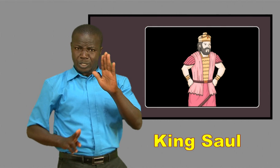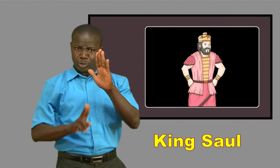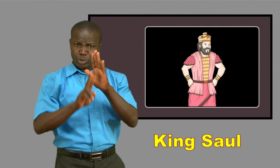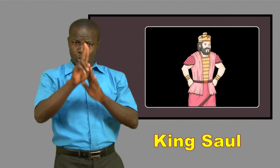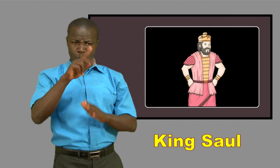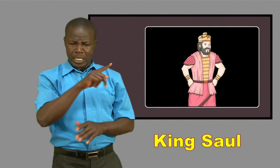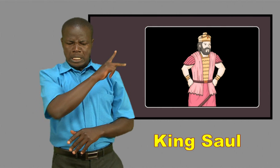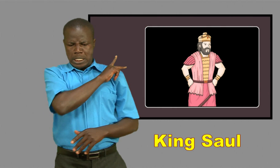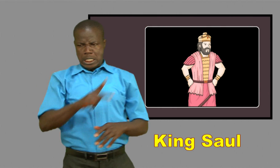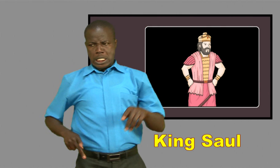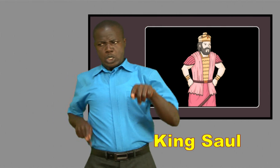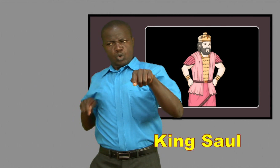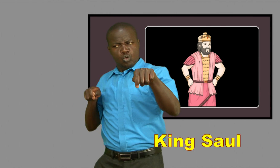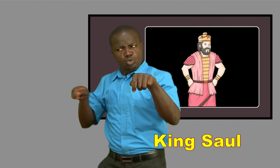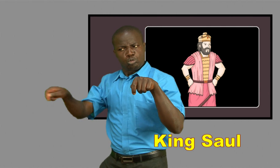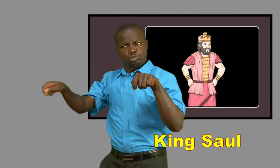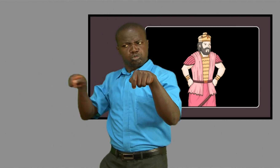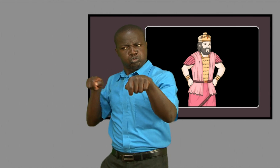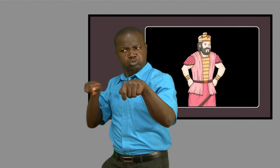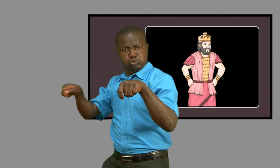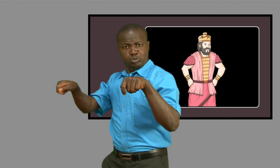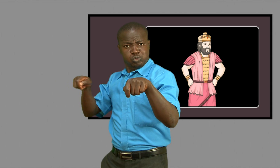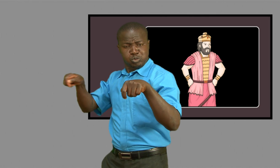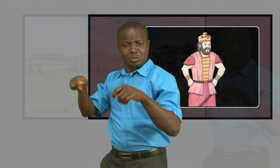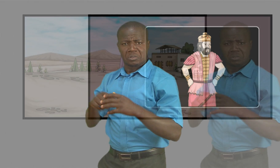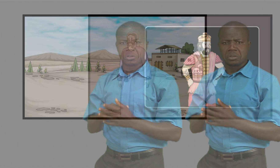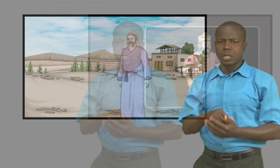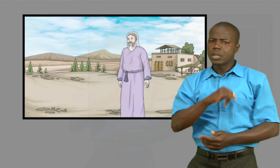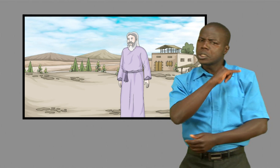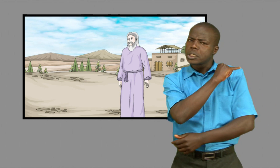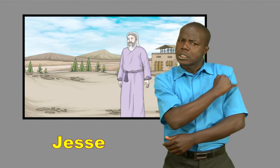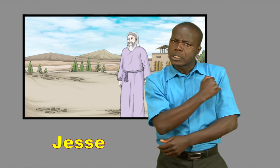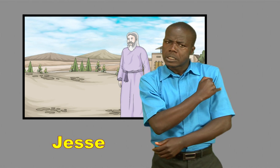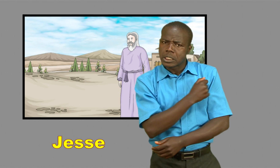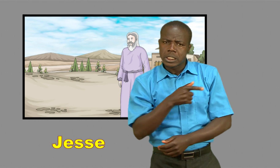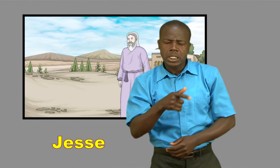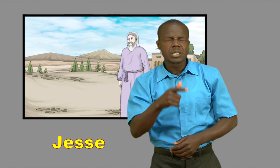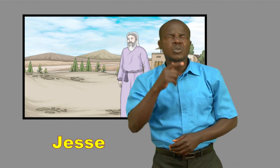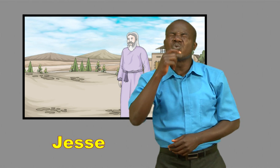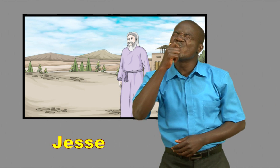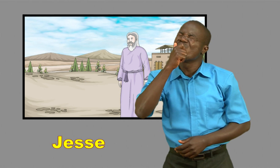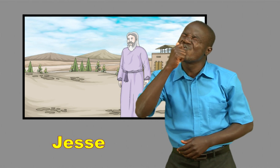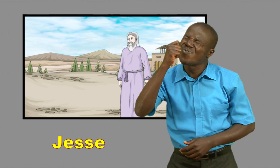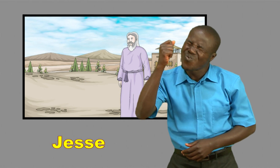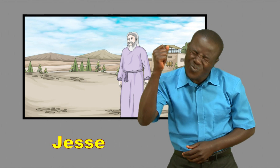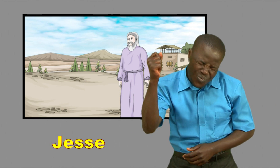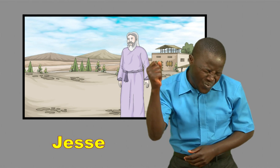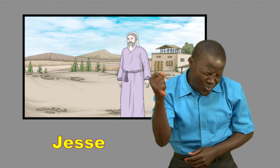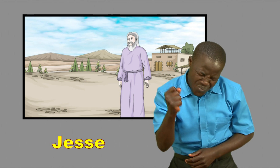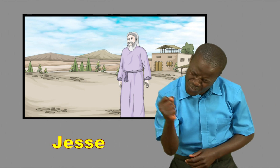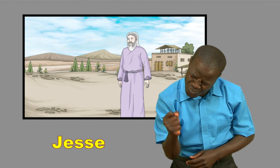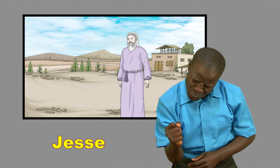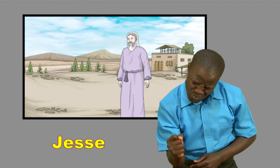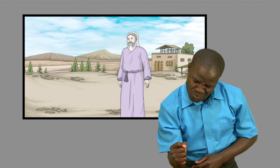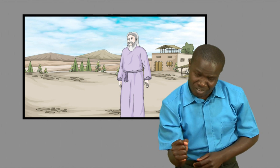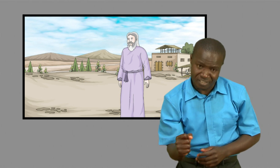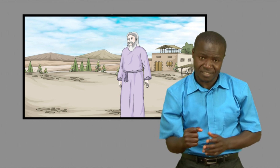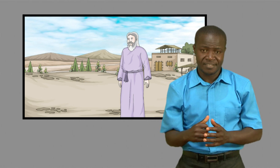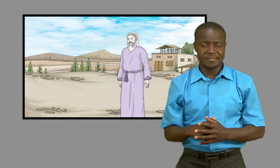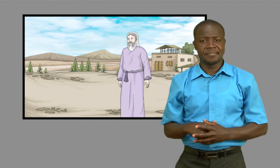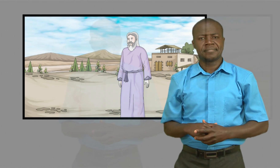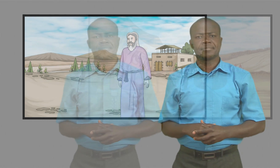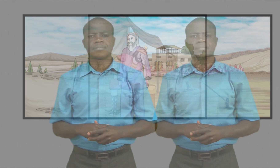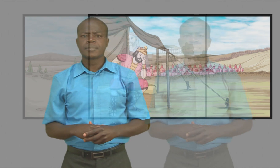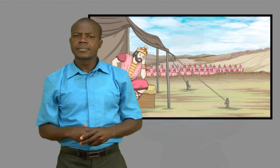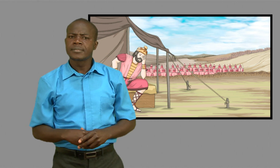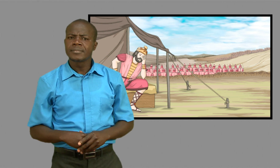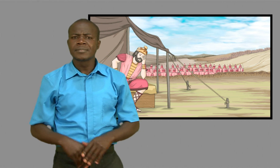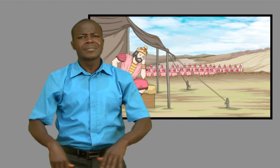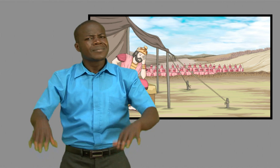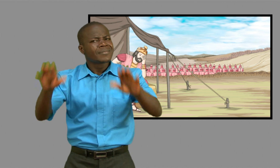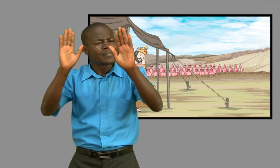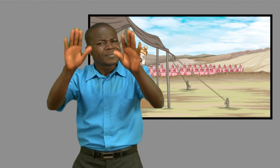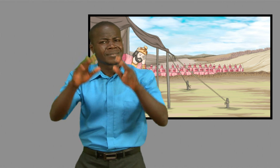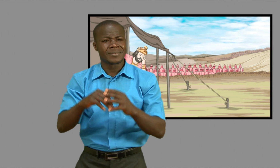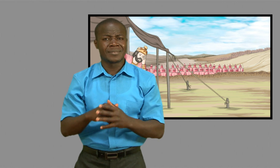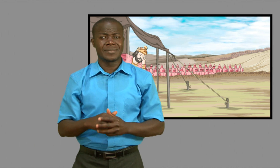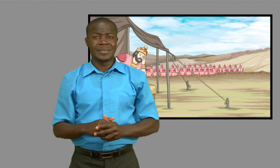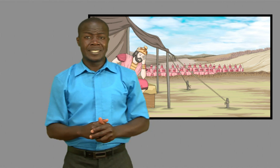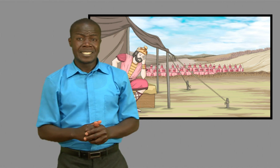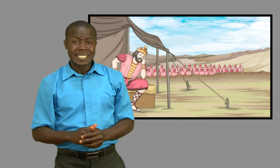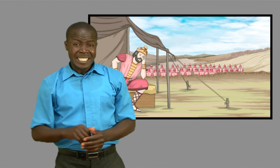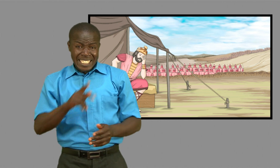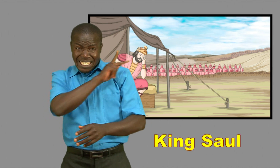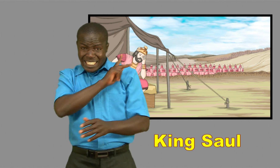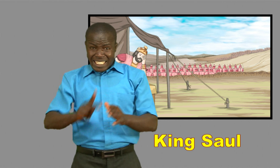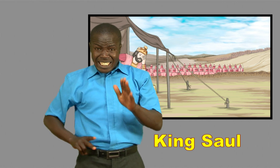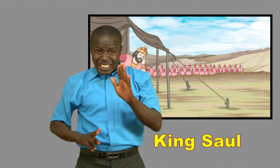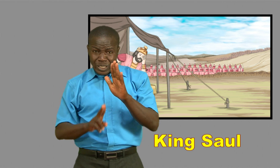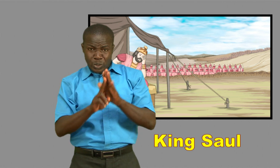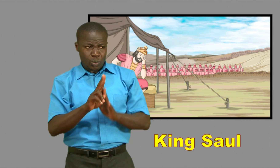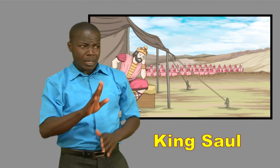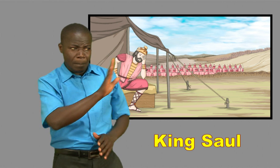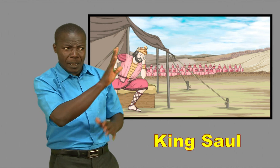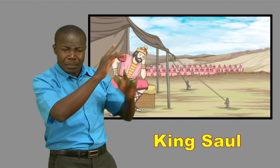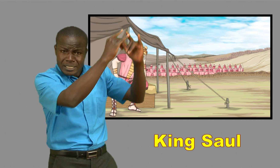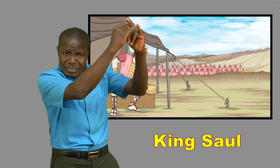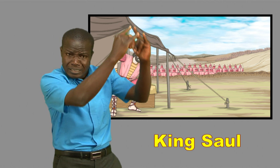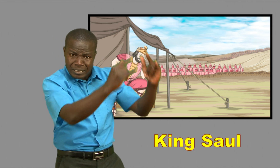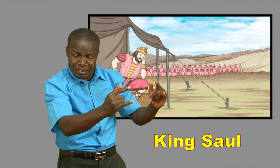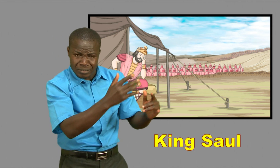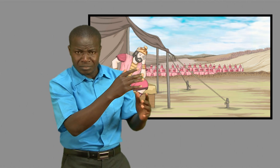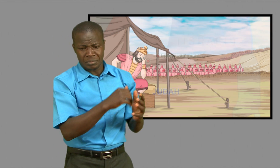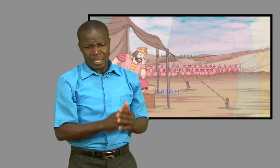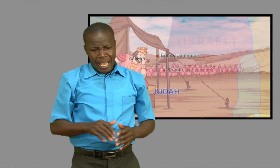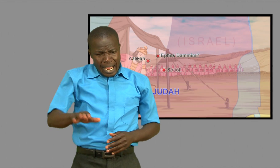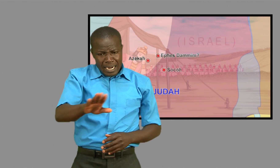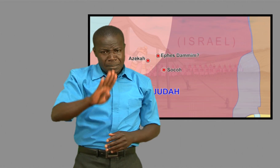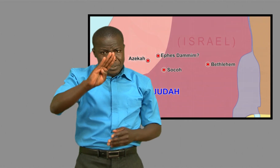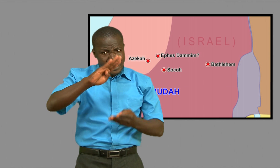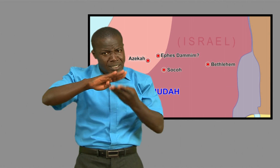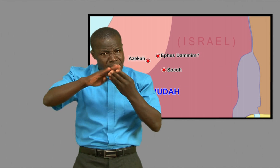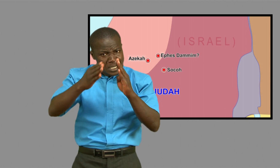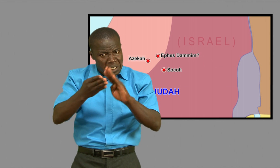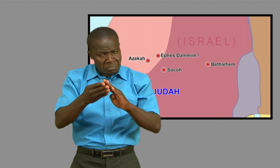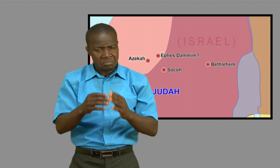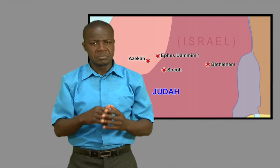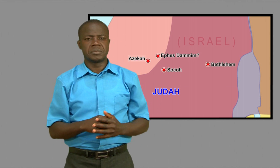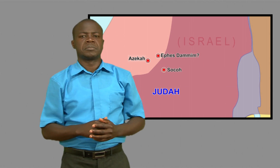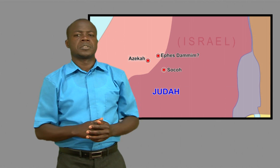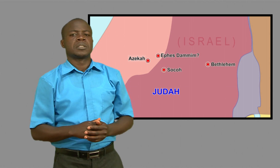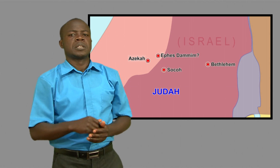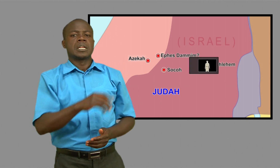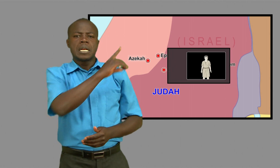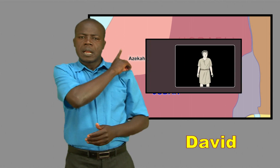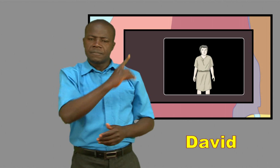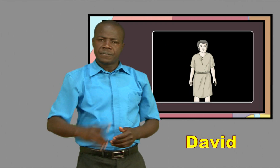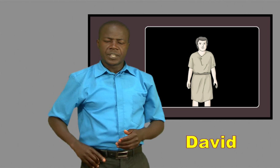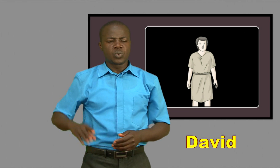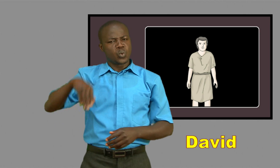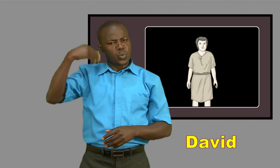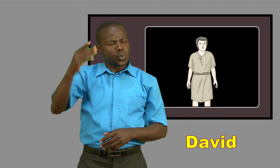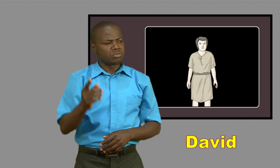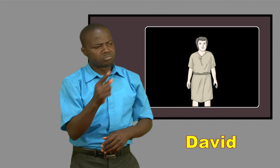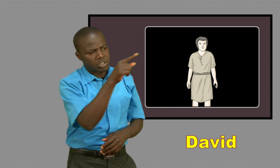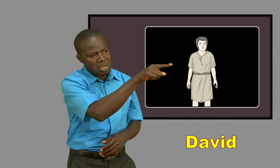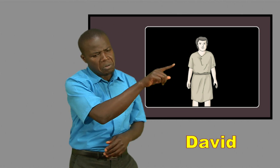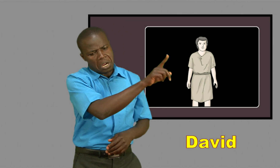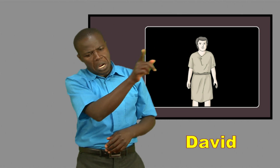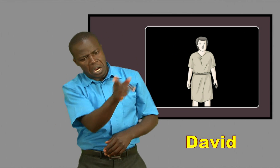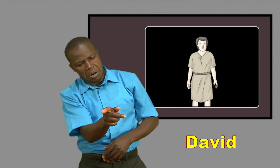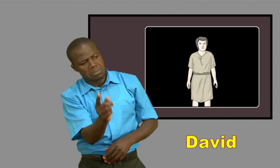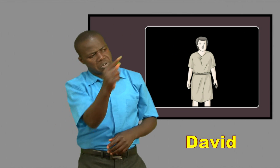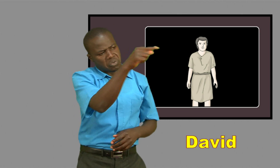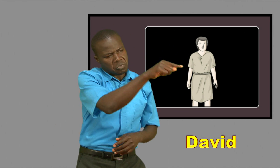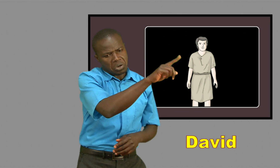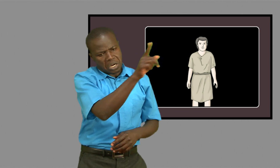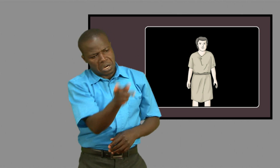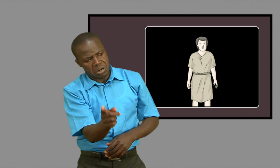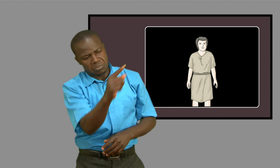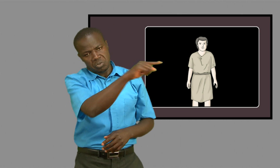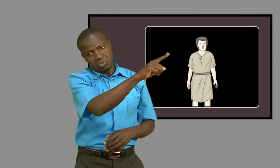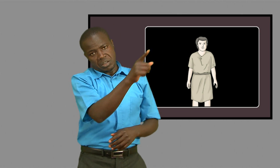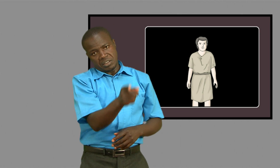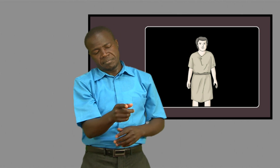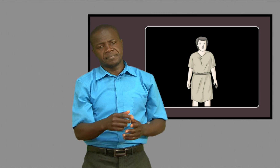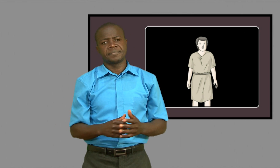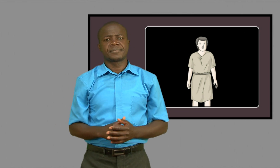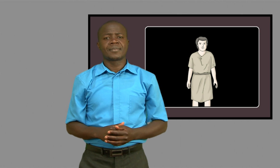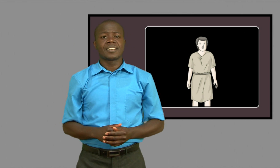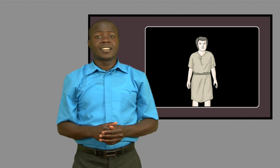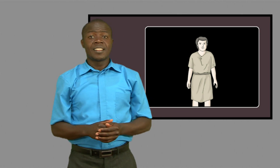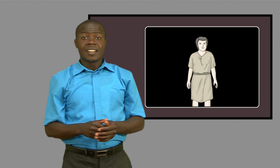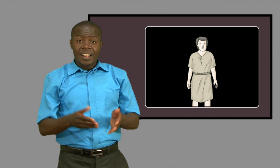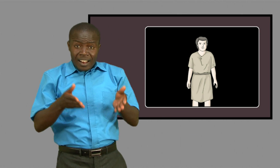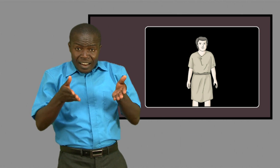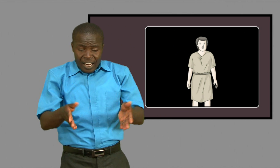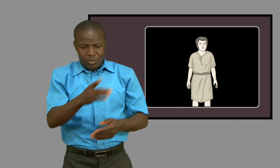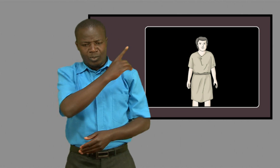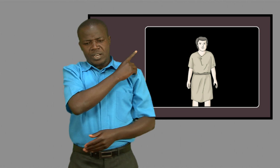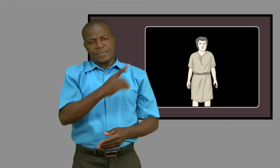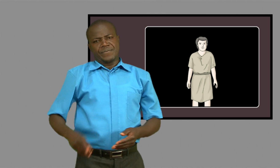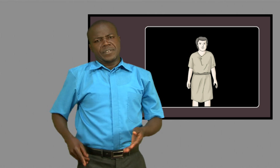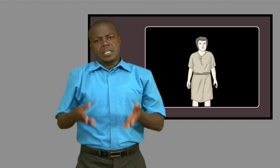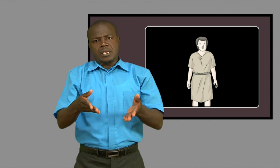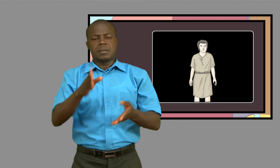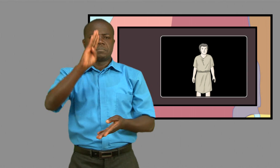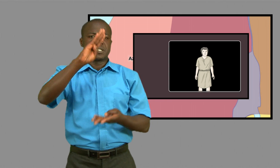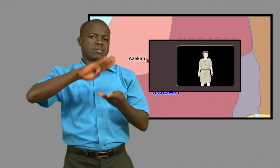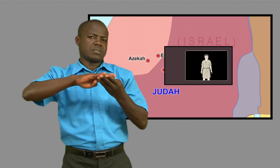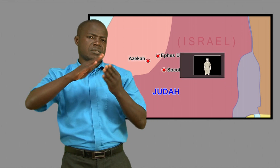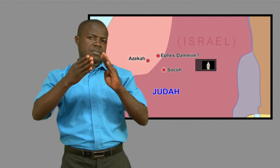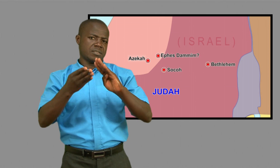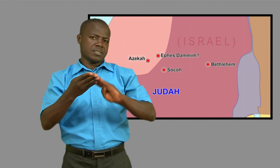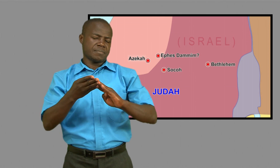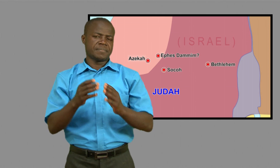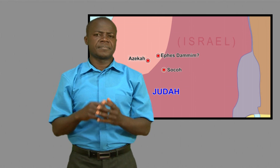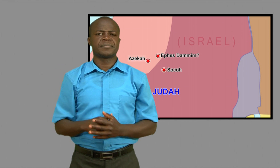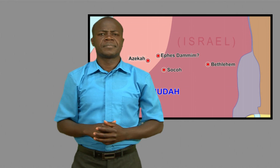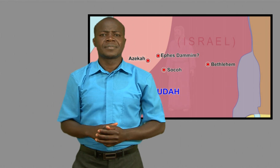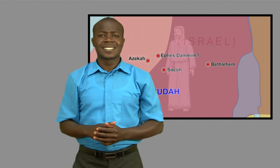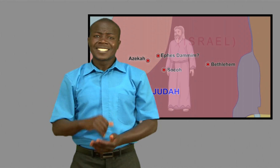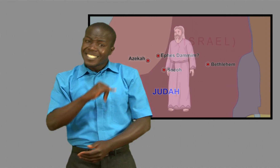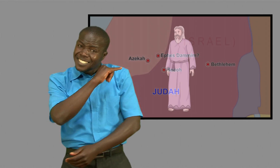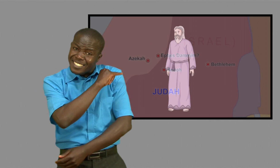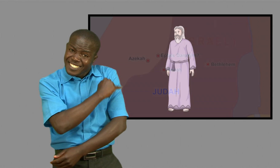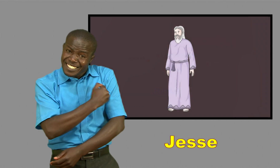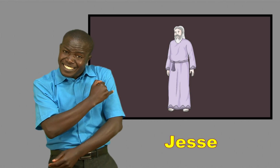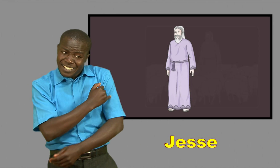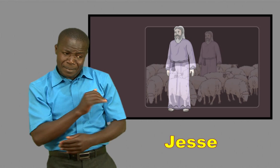And David was the youngest. The three oldest had followed Saul, but David went back and forth from Saul to tend his father’s sheep in Bethlehem.